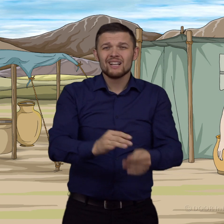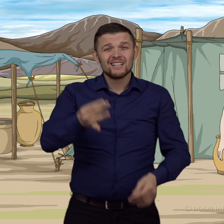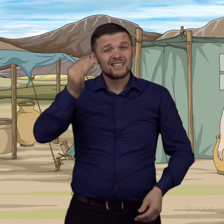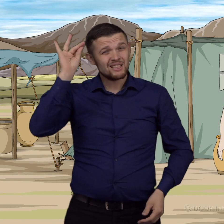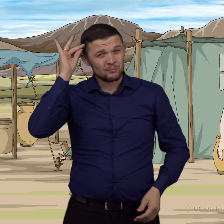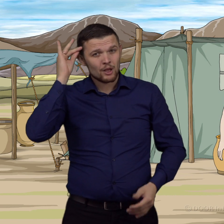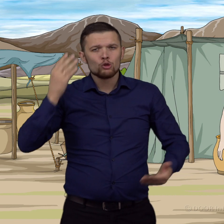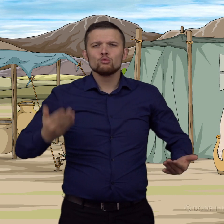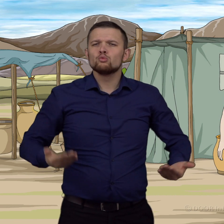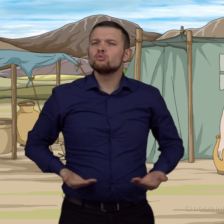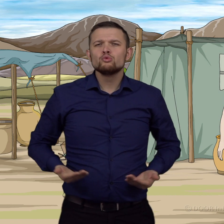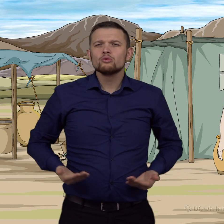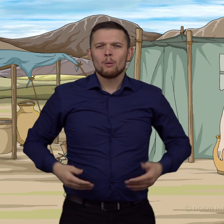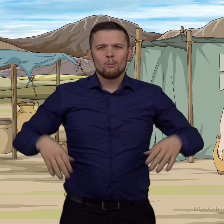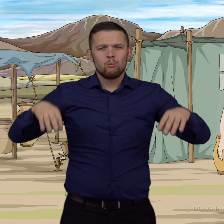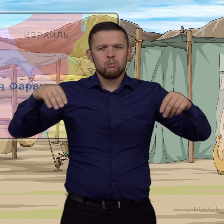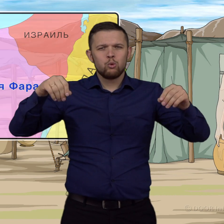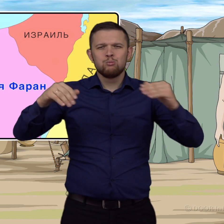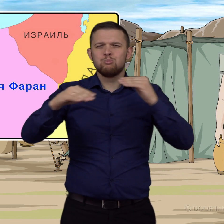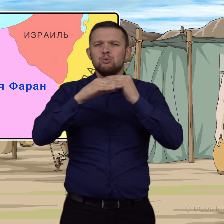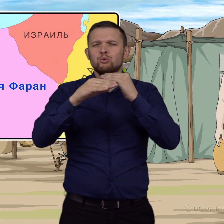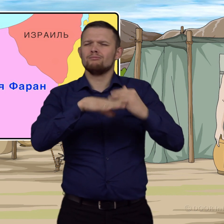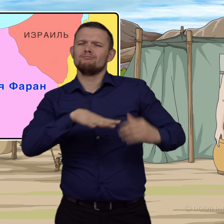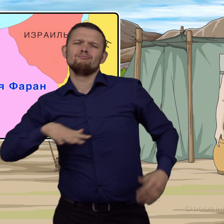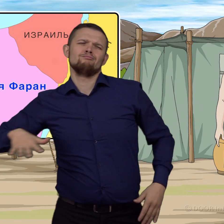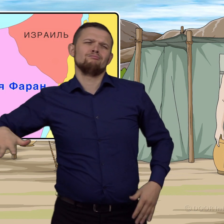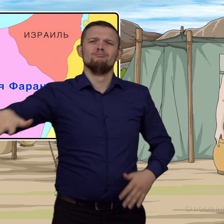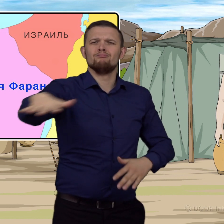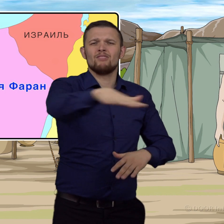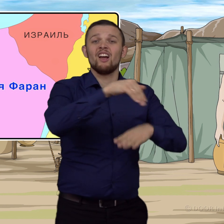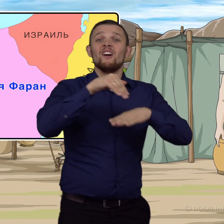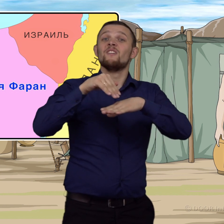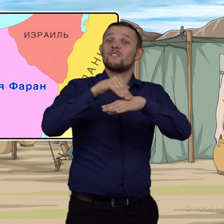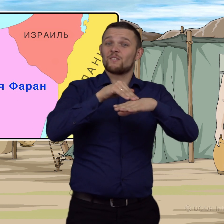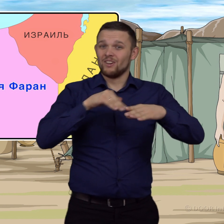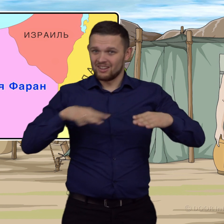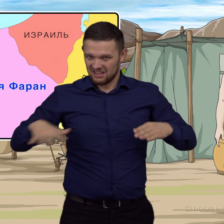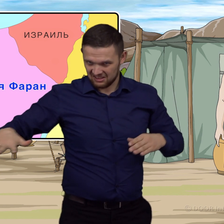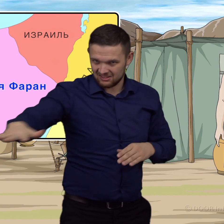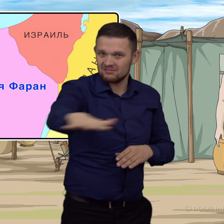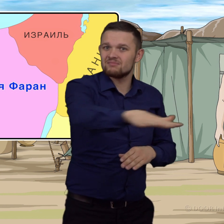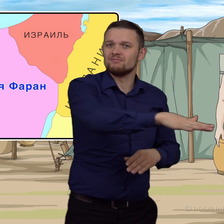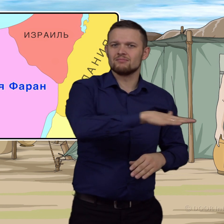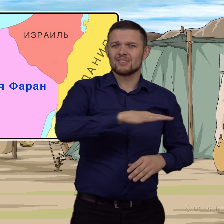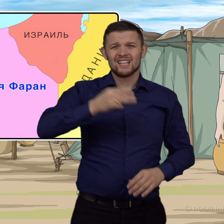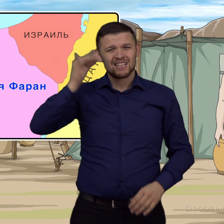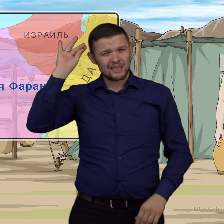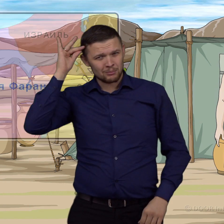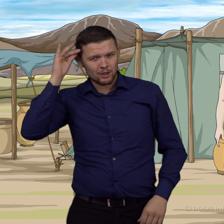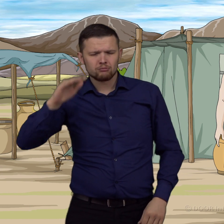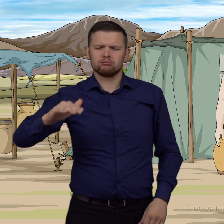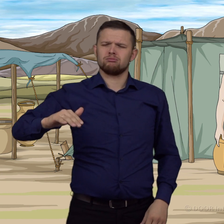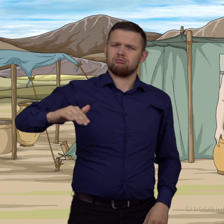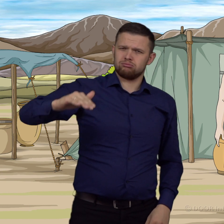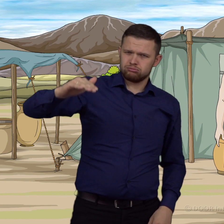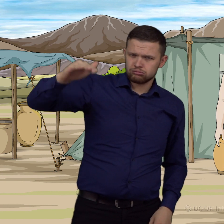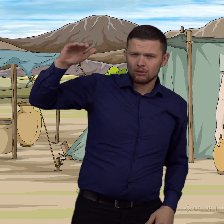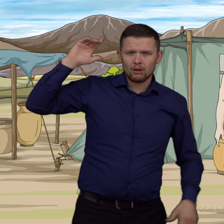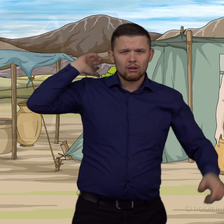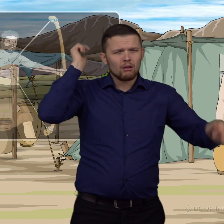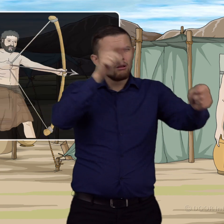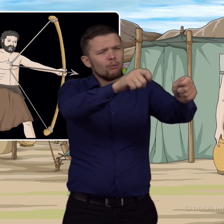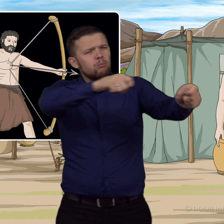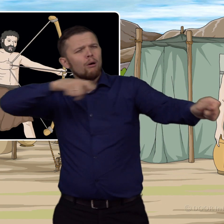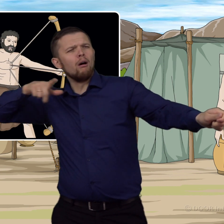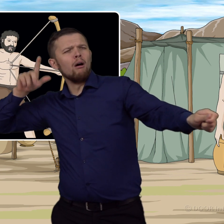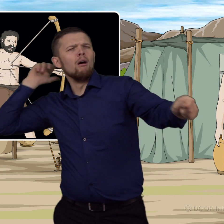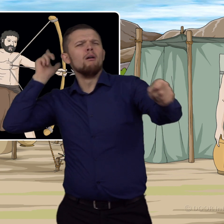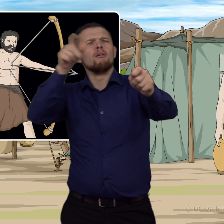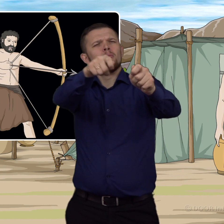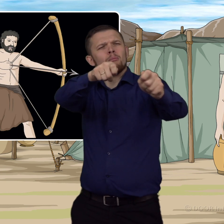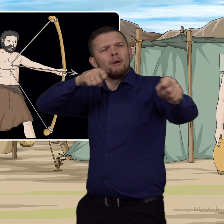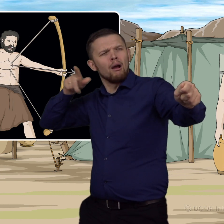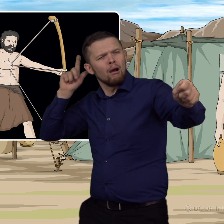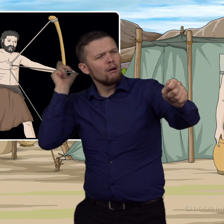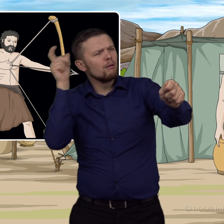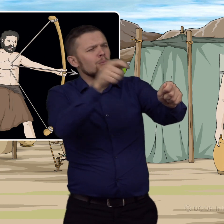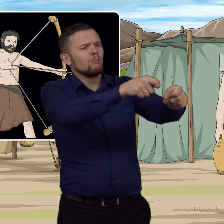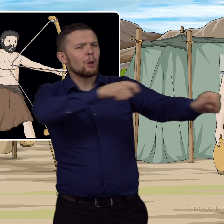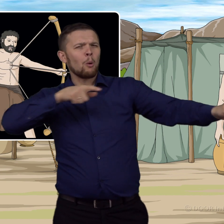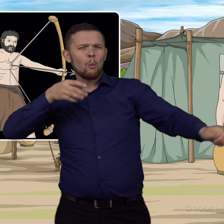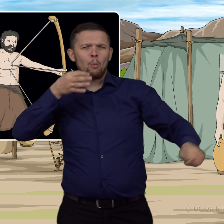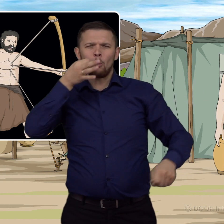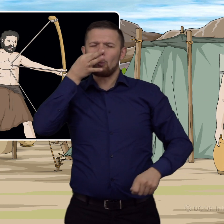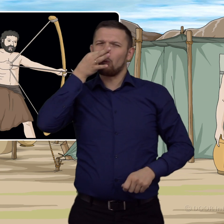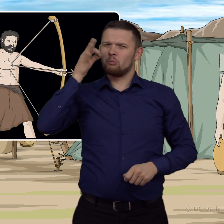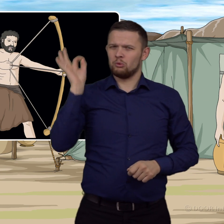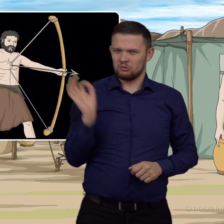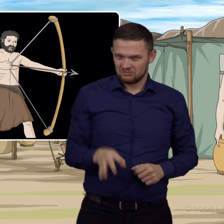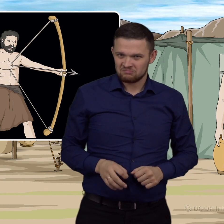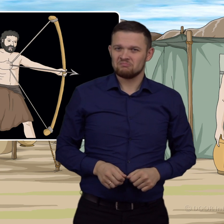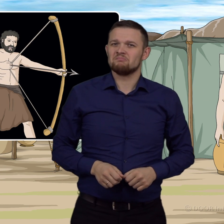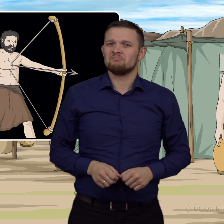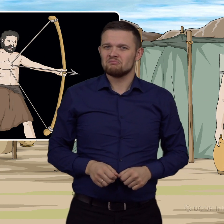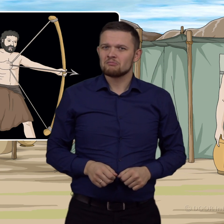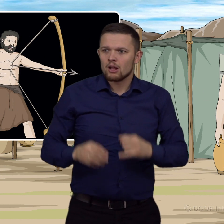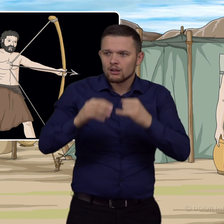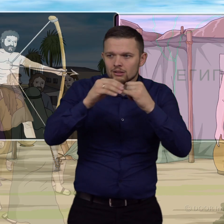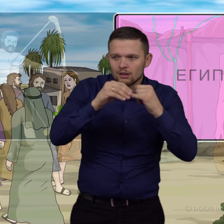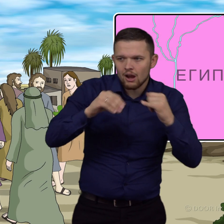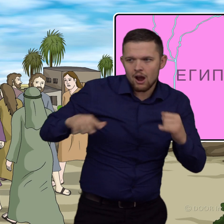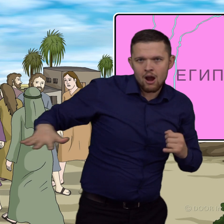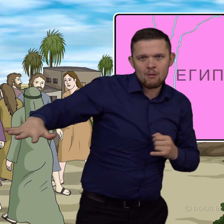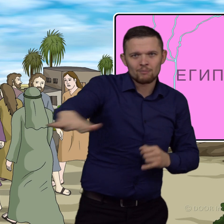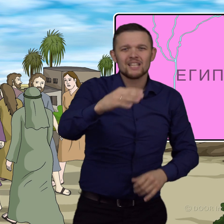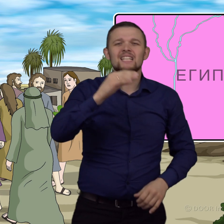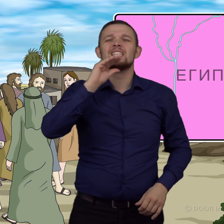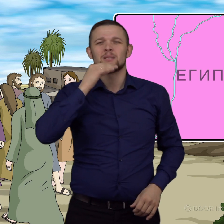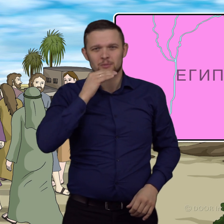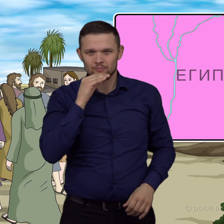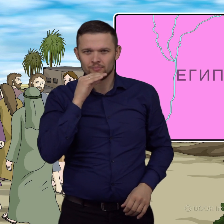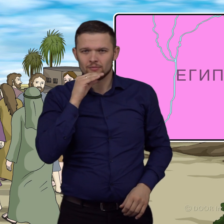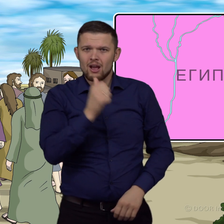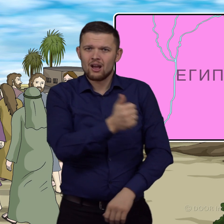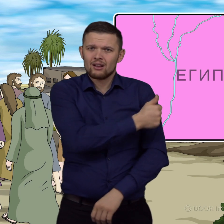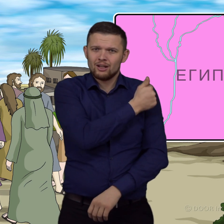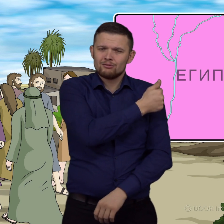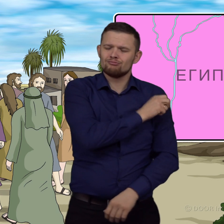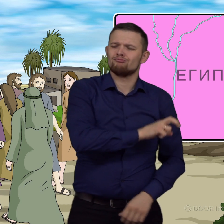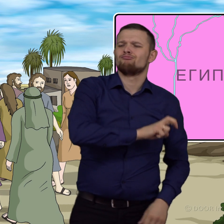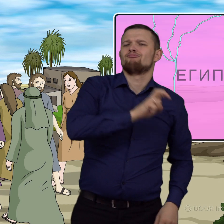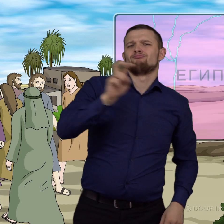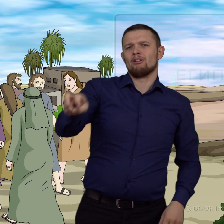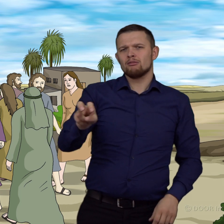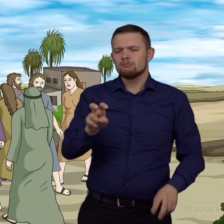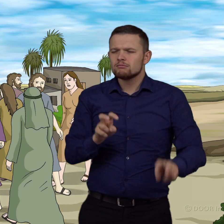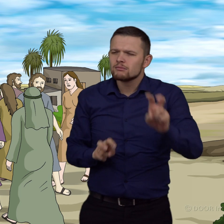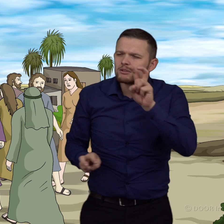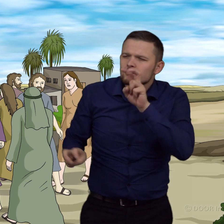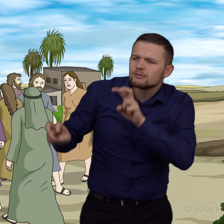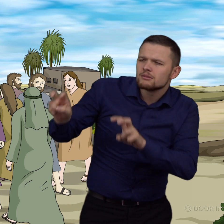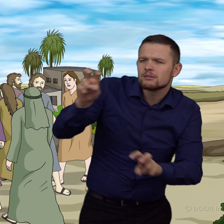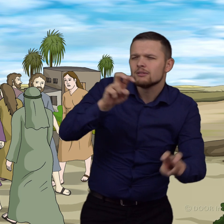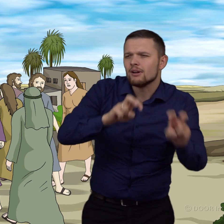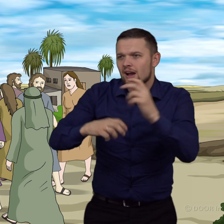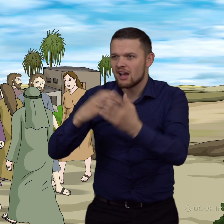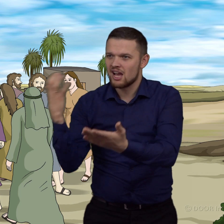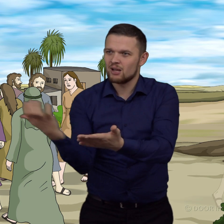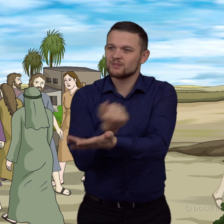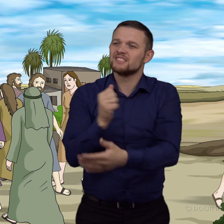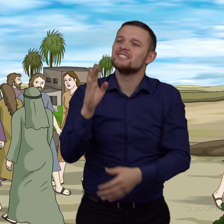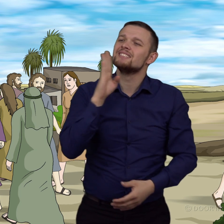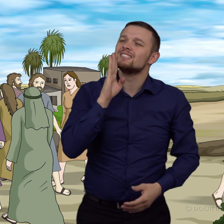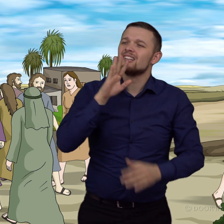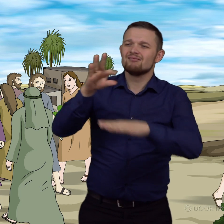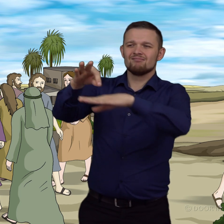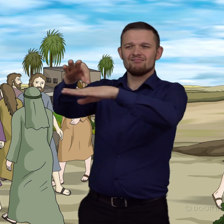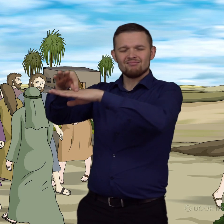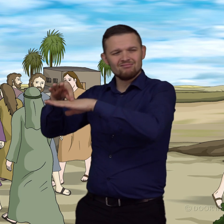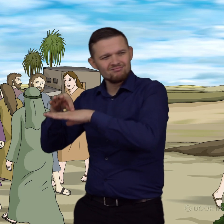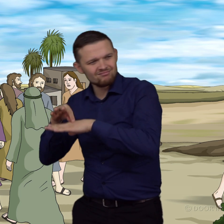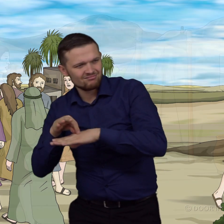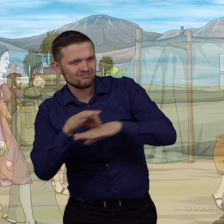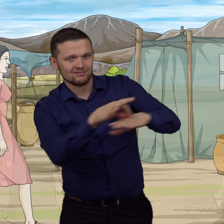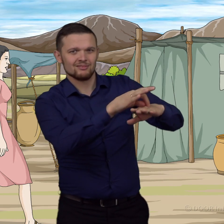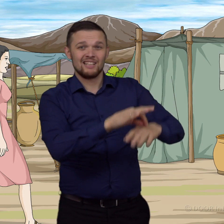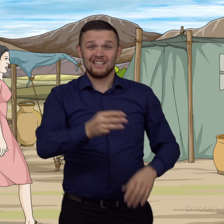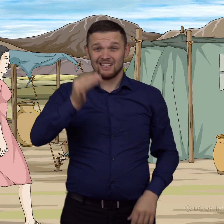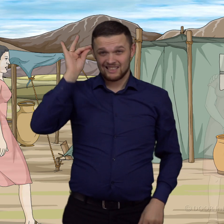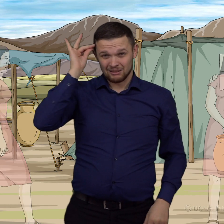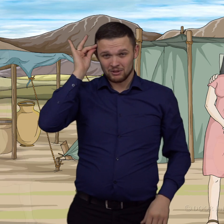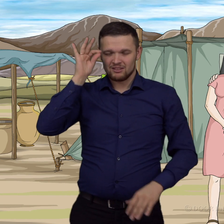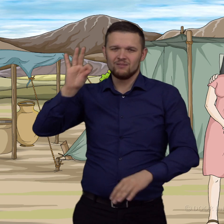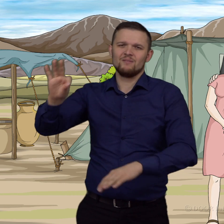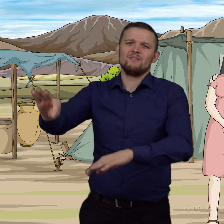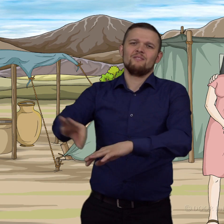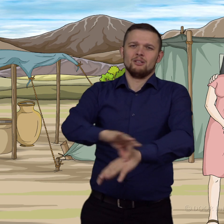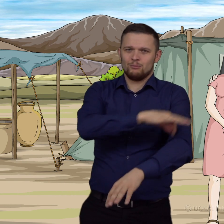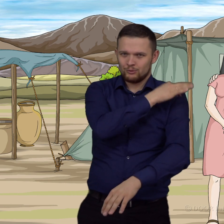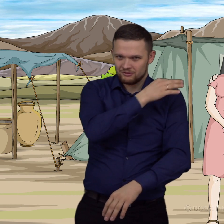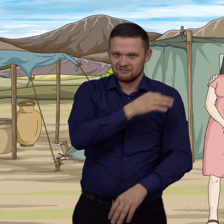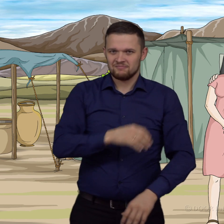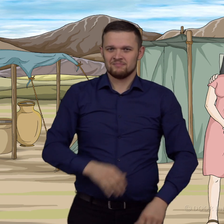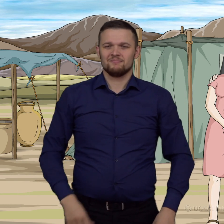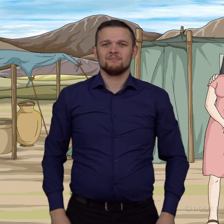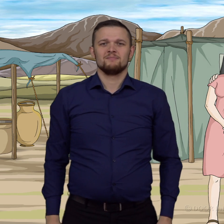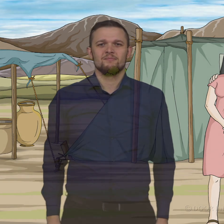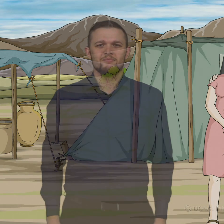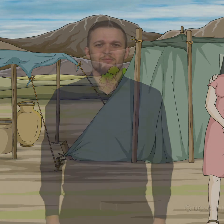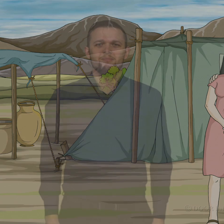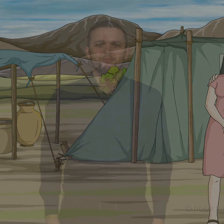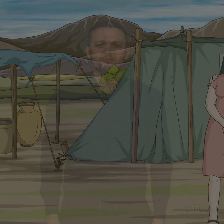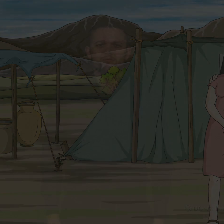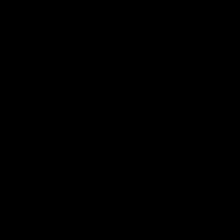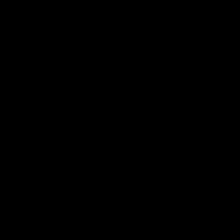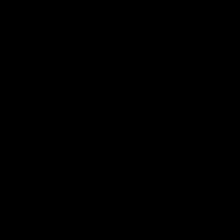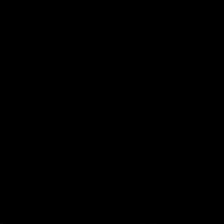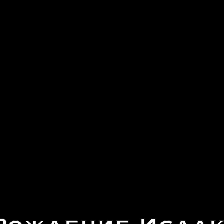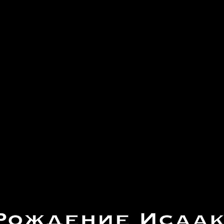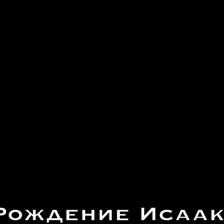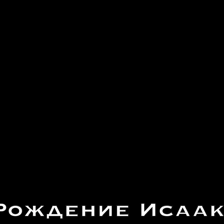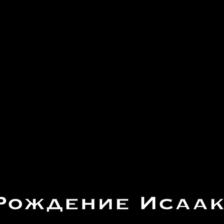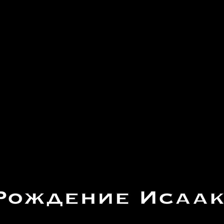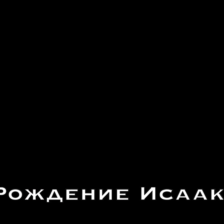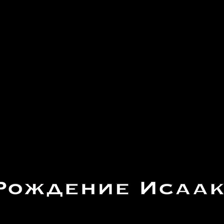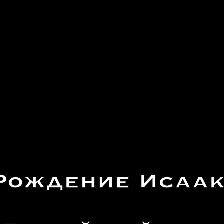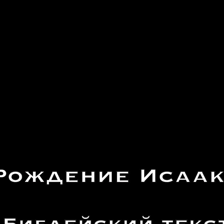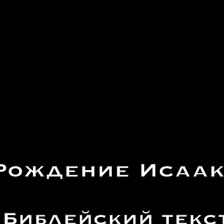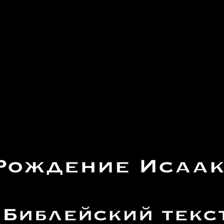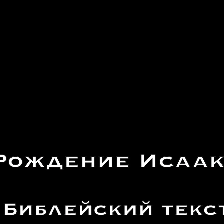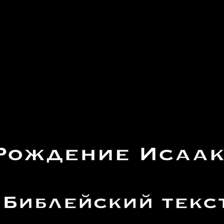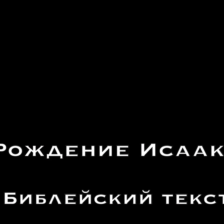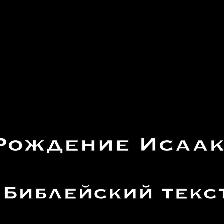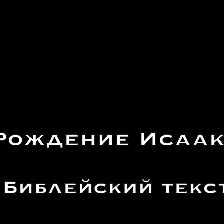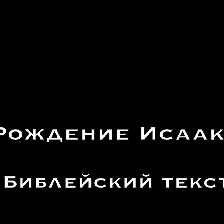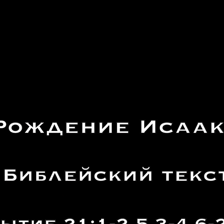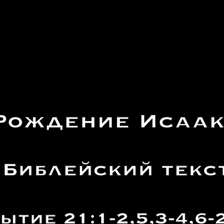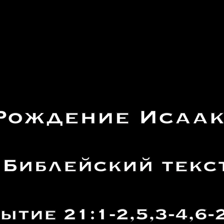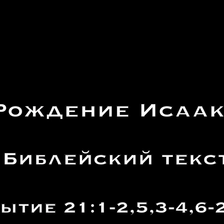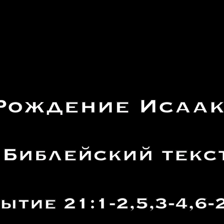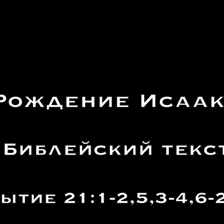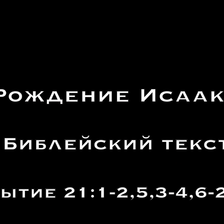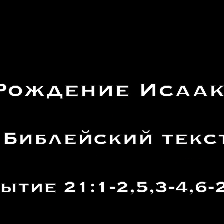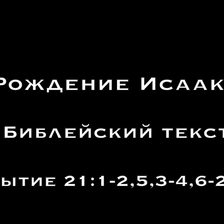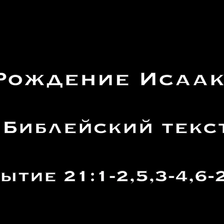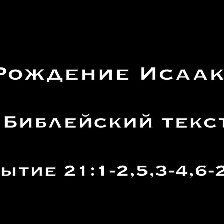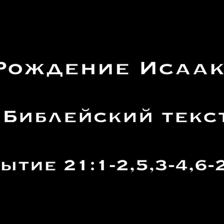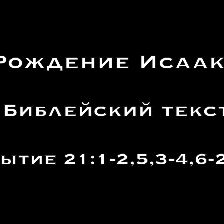And while he was dwelling in the Wilderness of Paran, his mother got a wife for him from the land of Egypt.